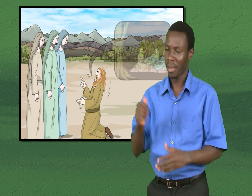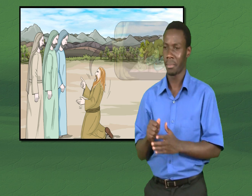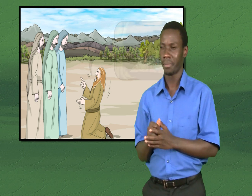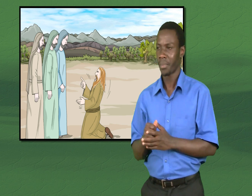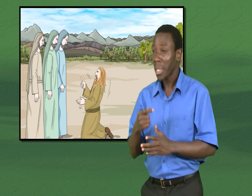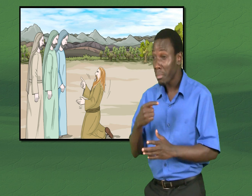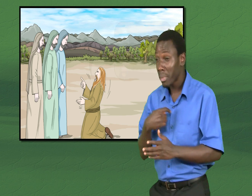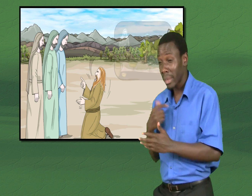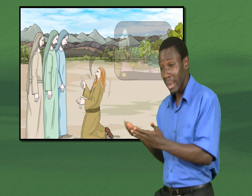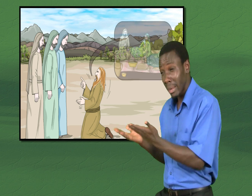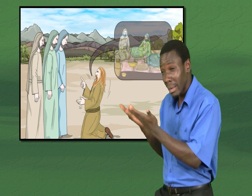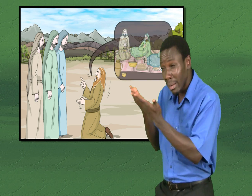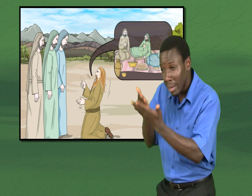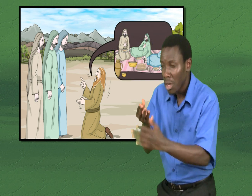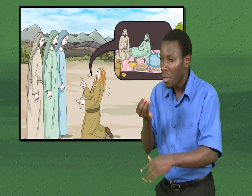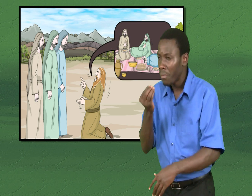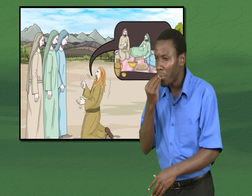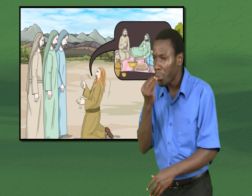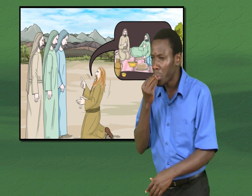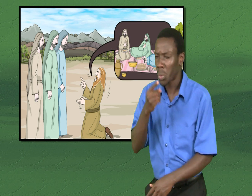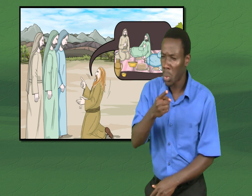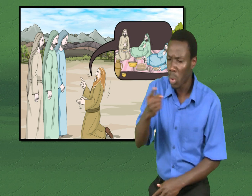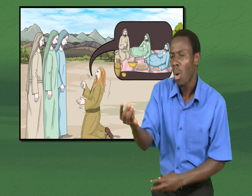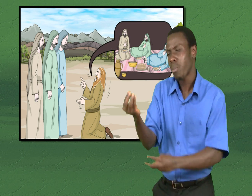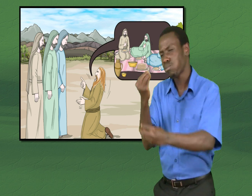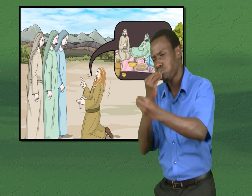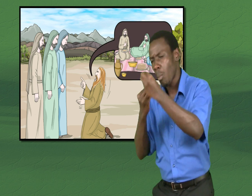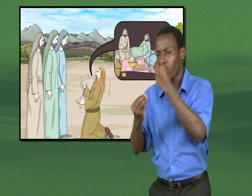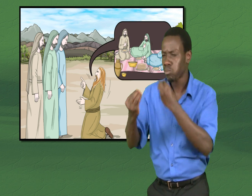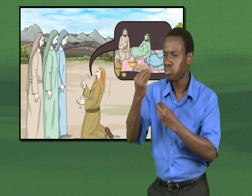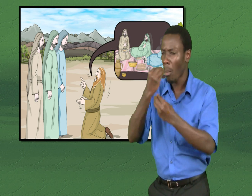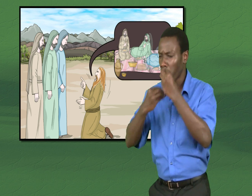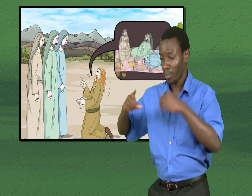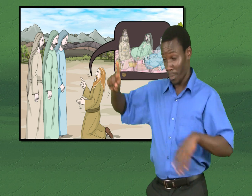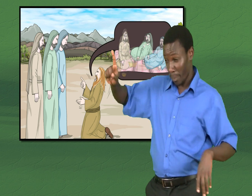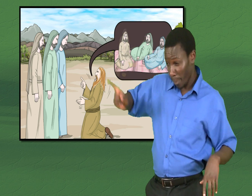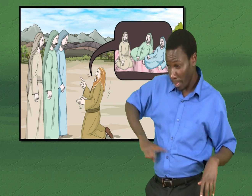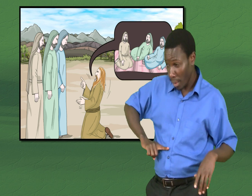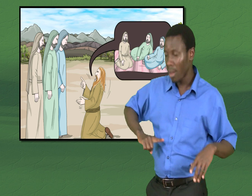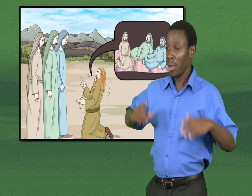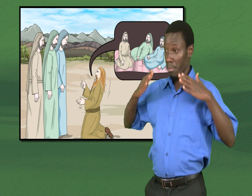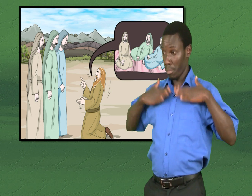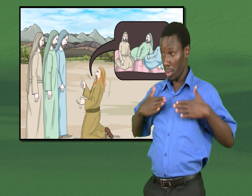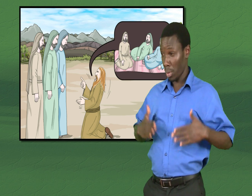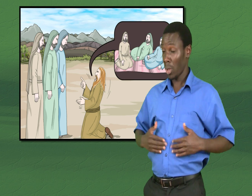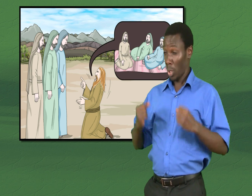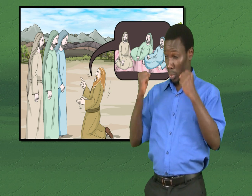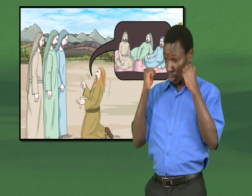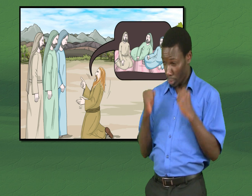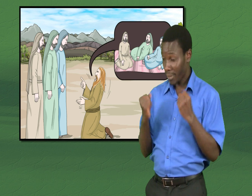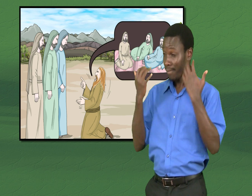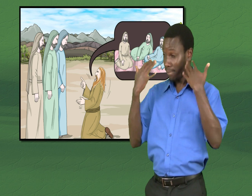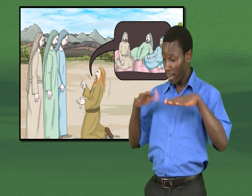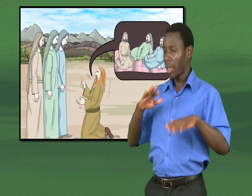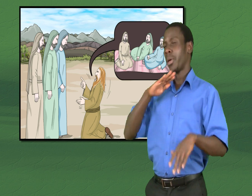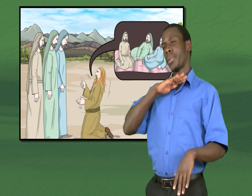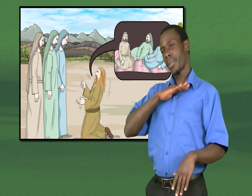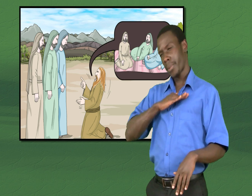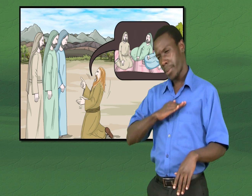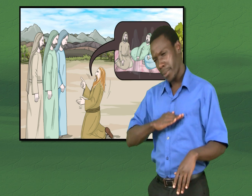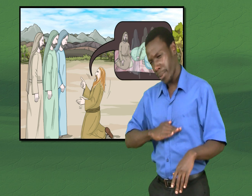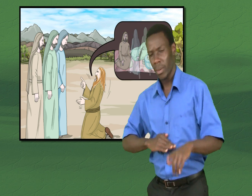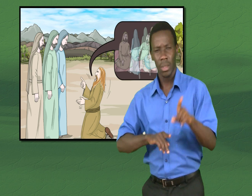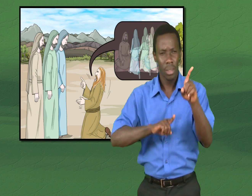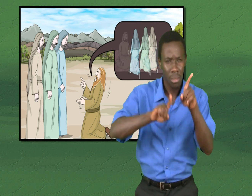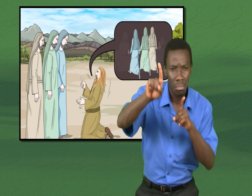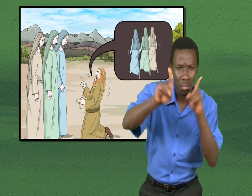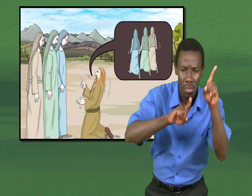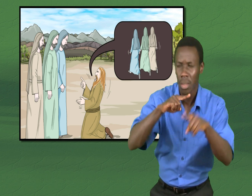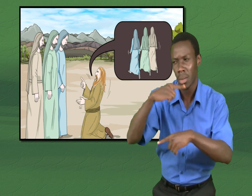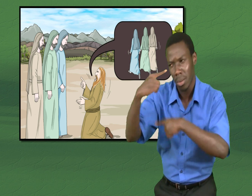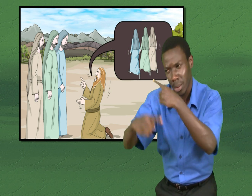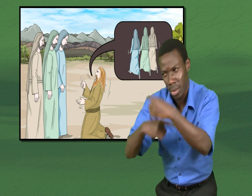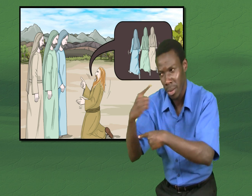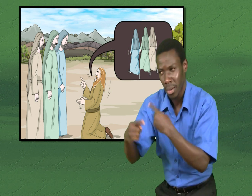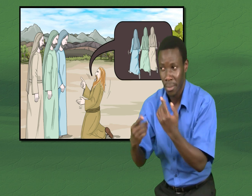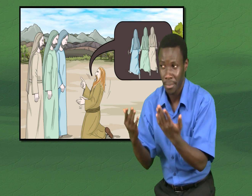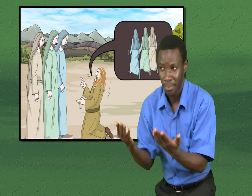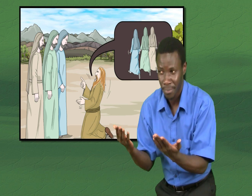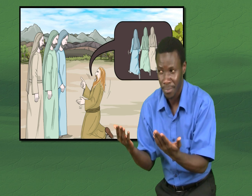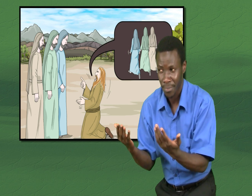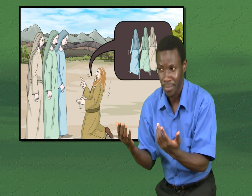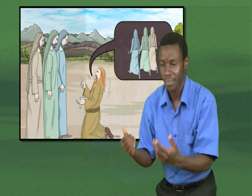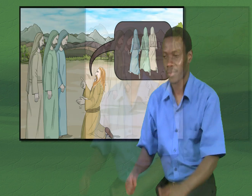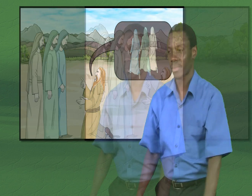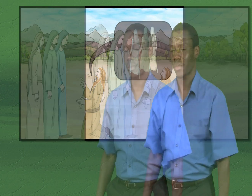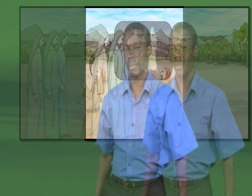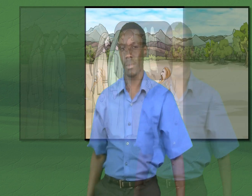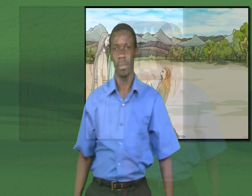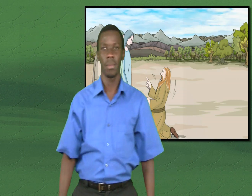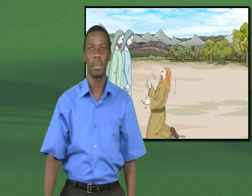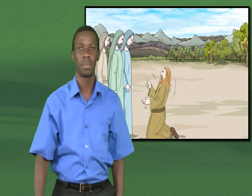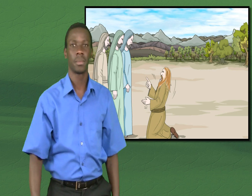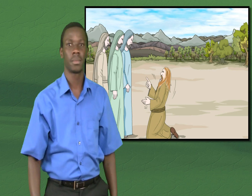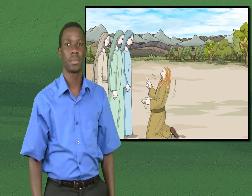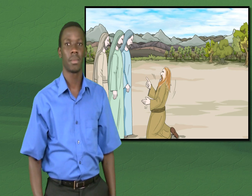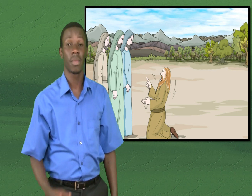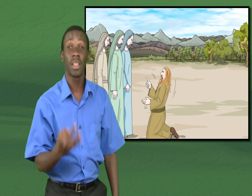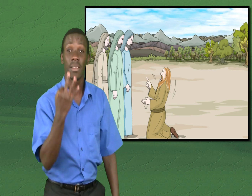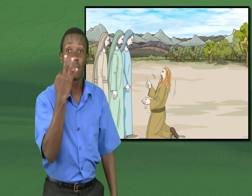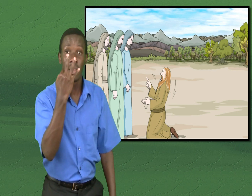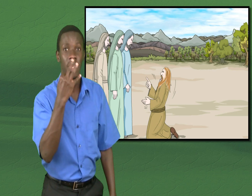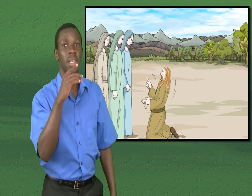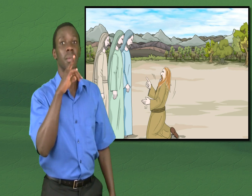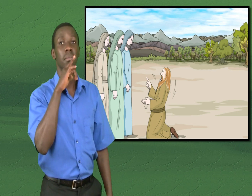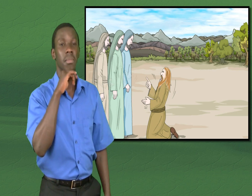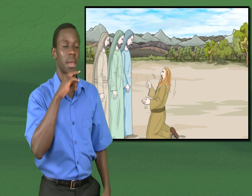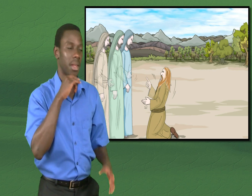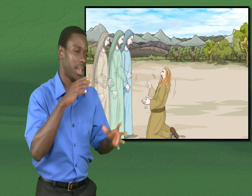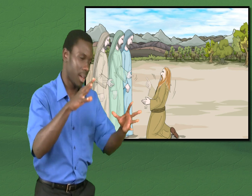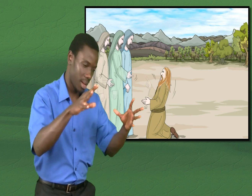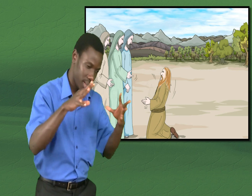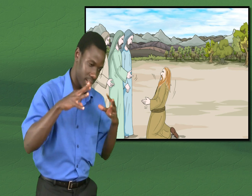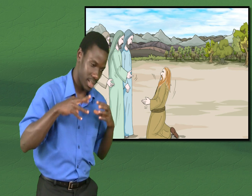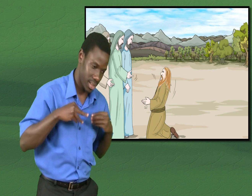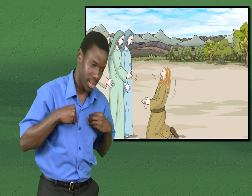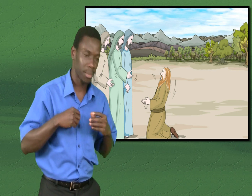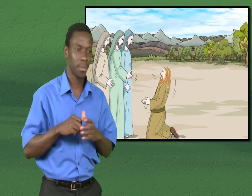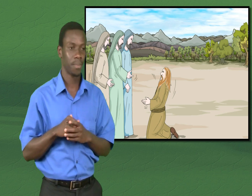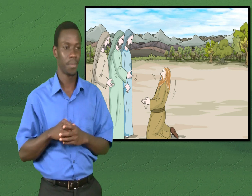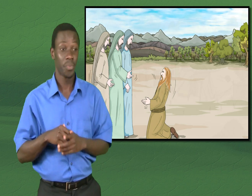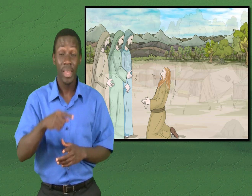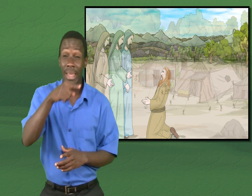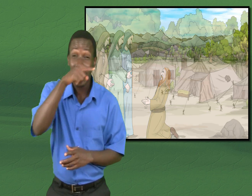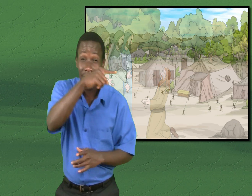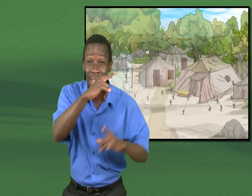And I will bring a bit of bread so that you may refresh yourselves. This is why you have passed your servant’s way.